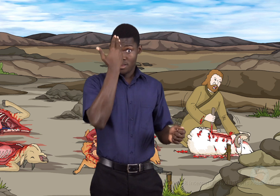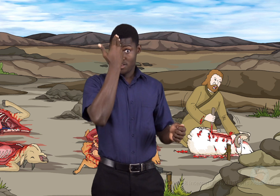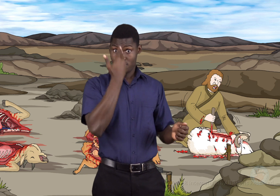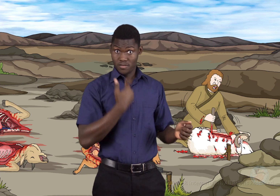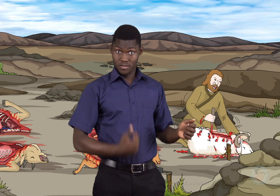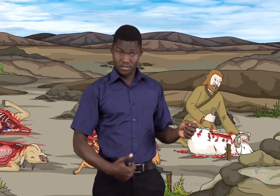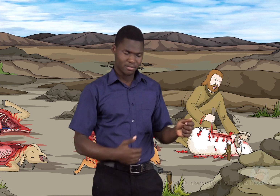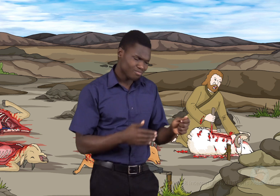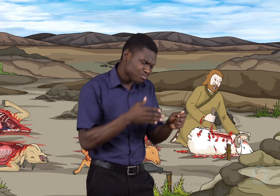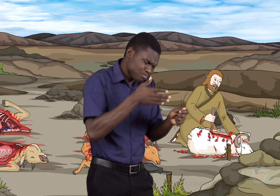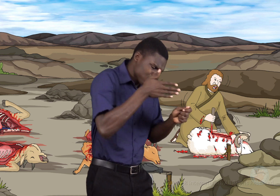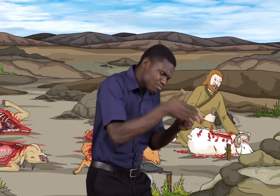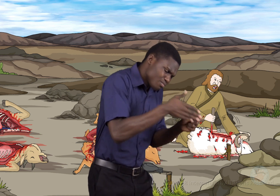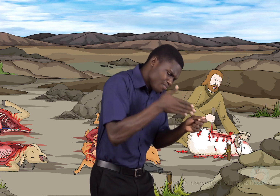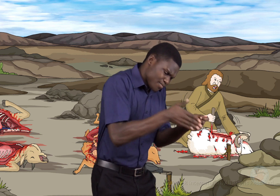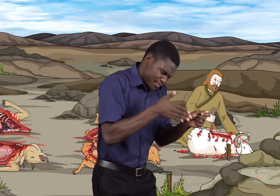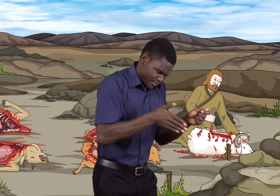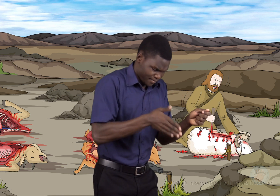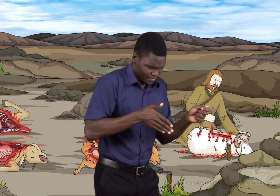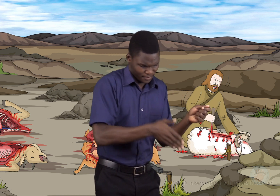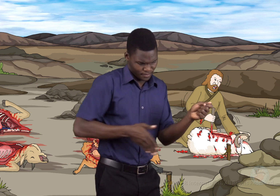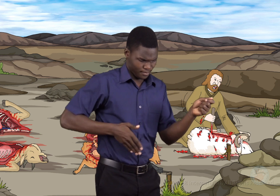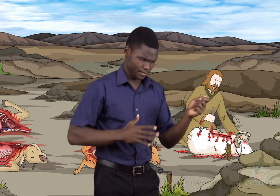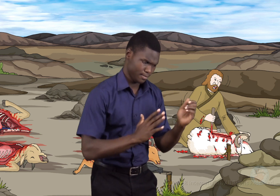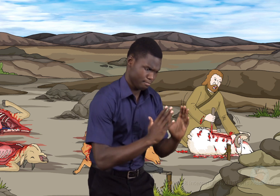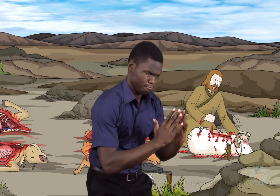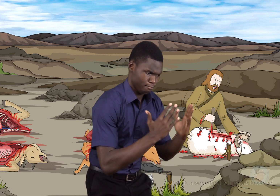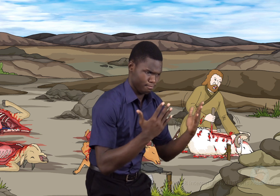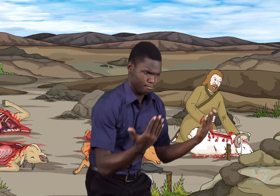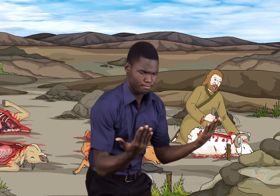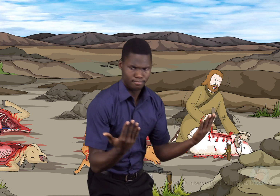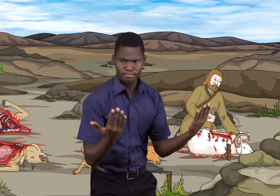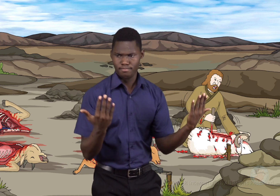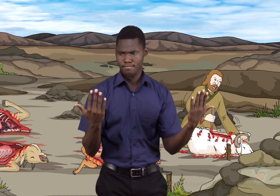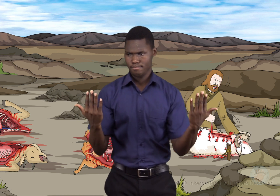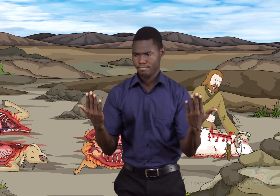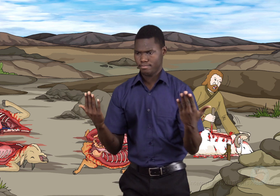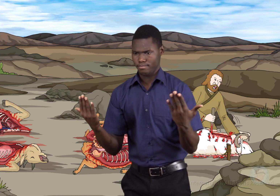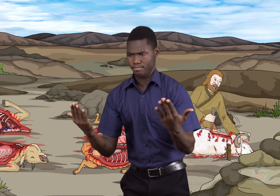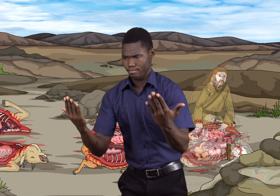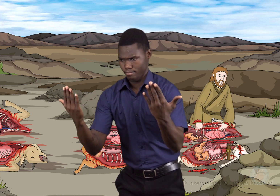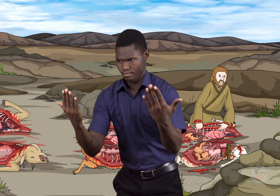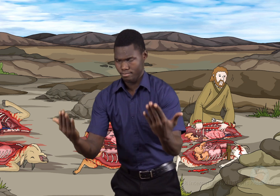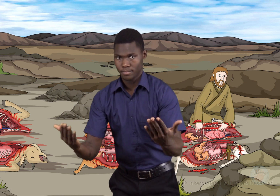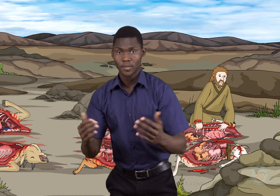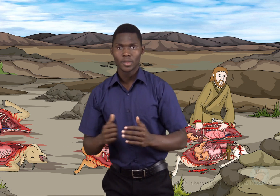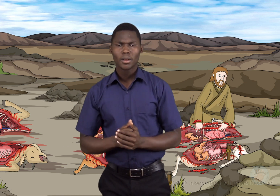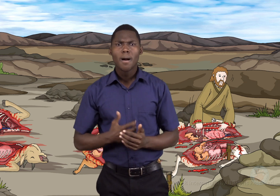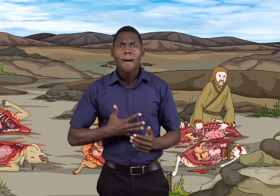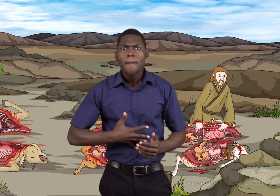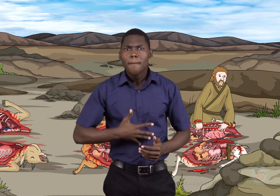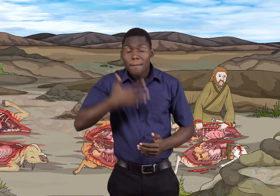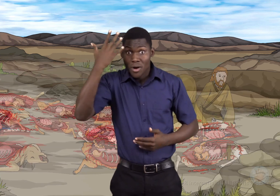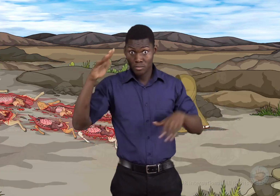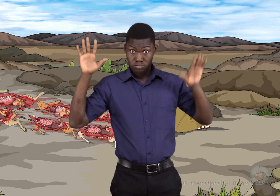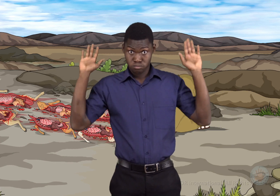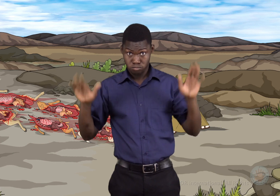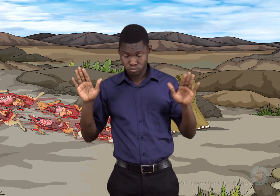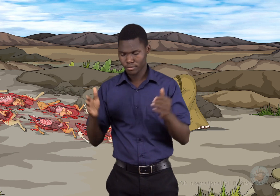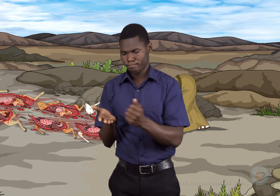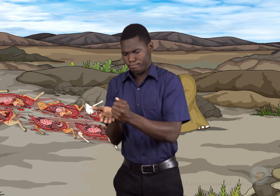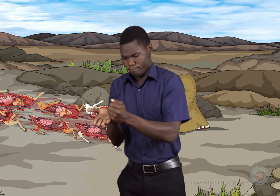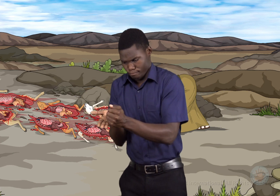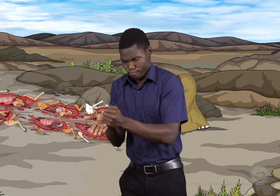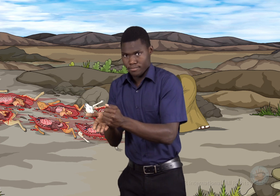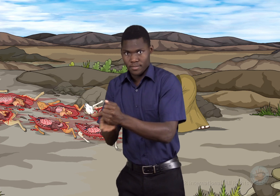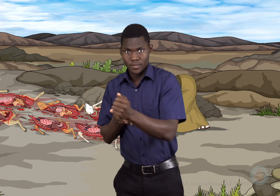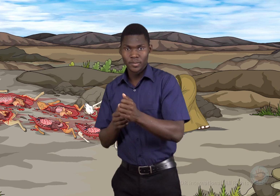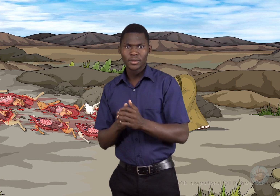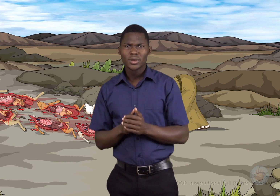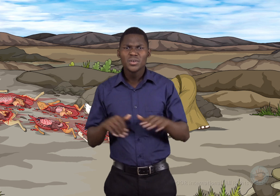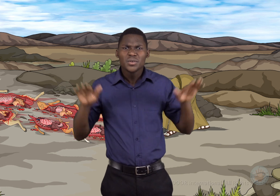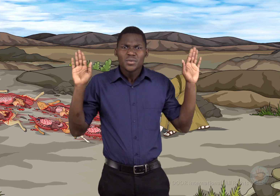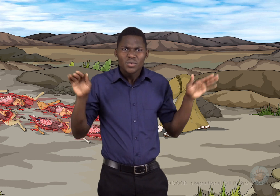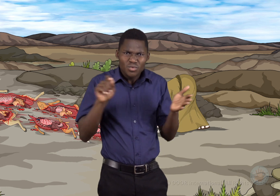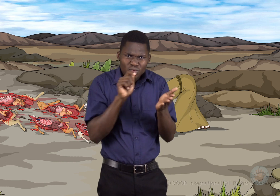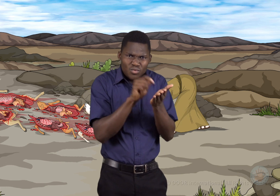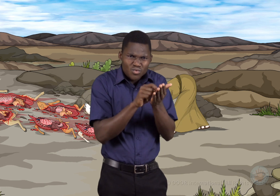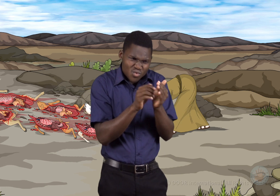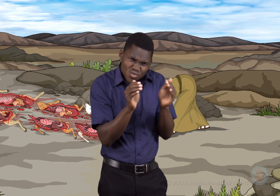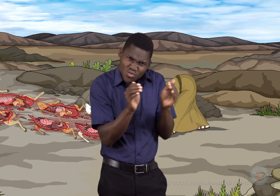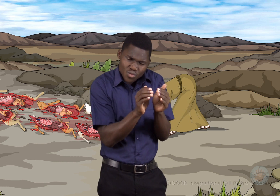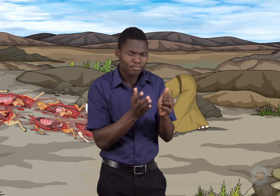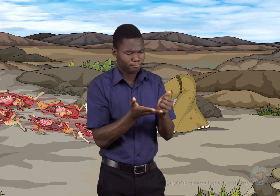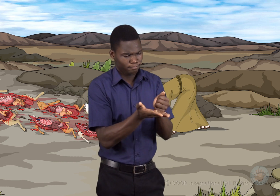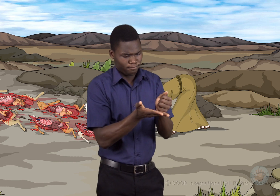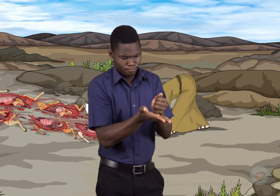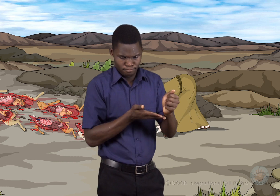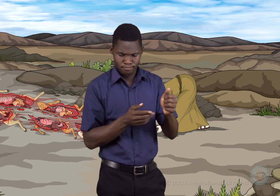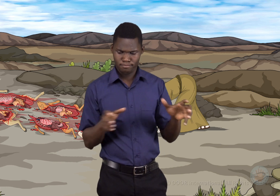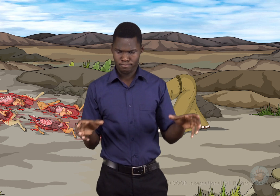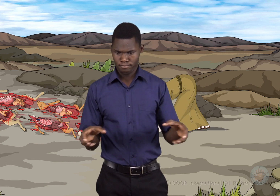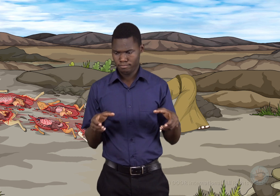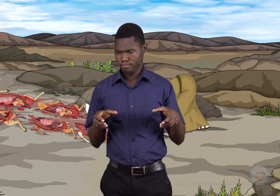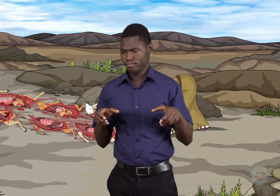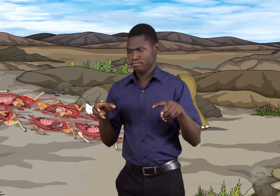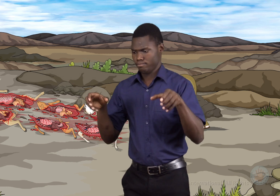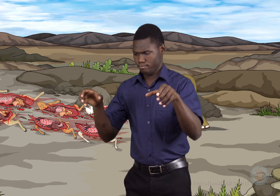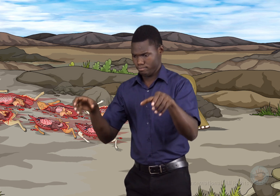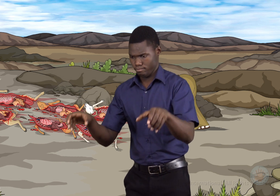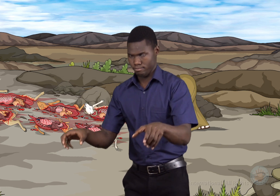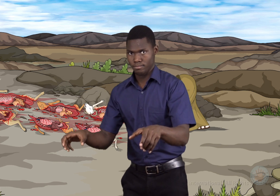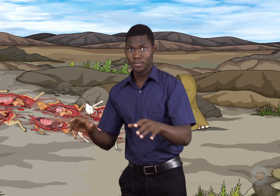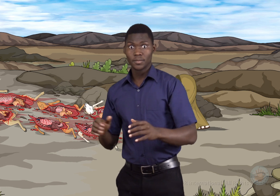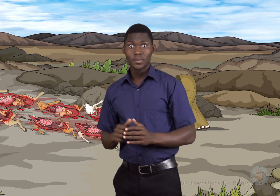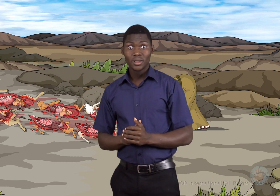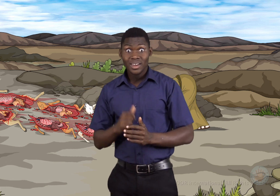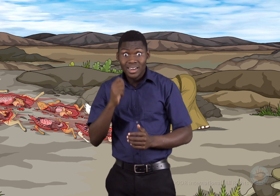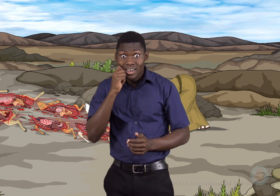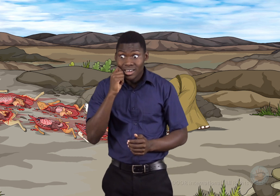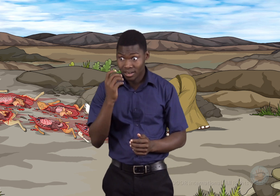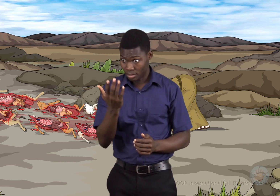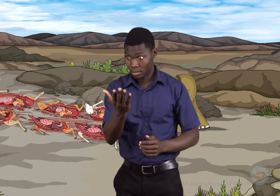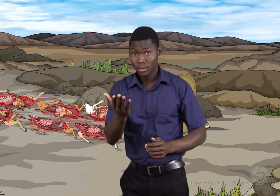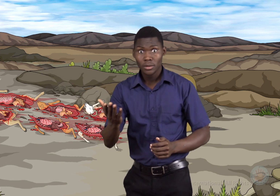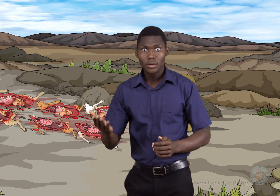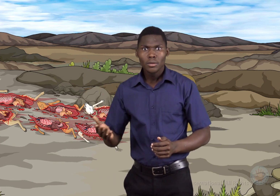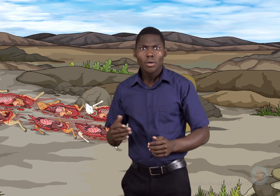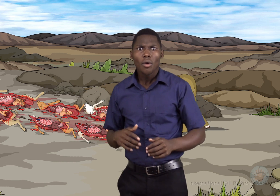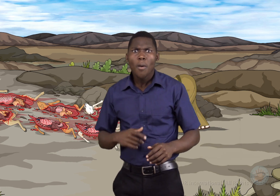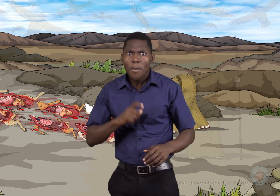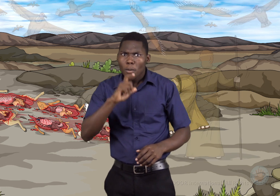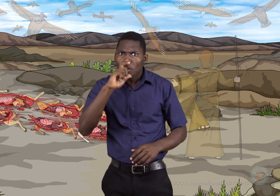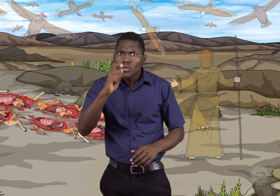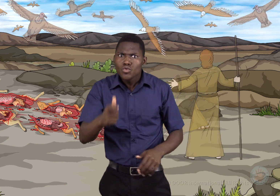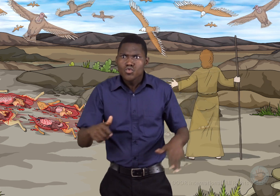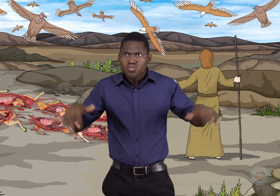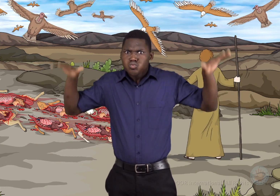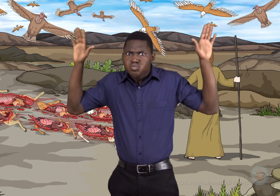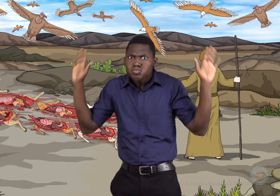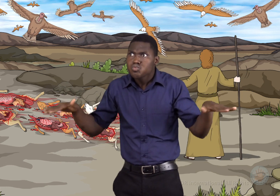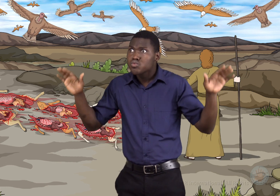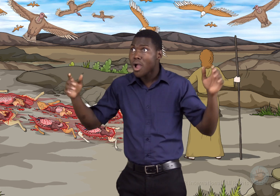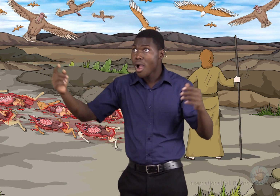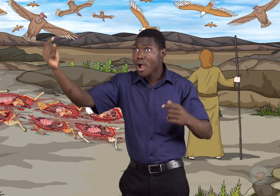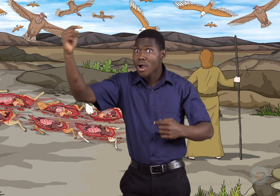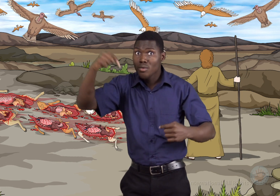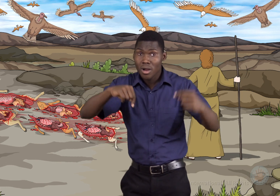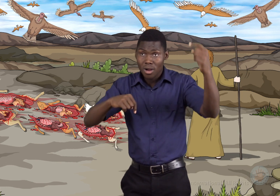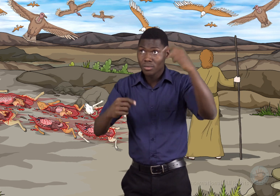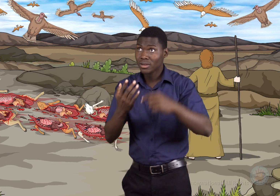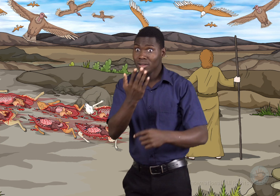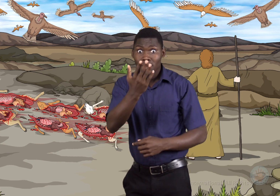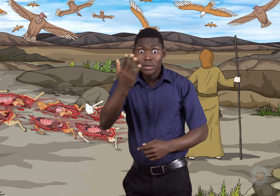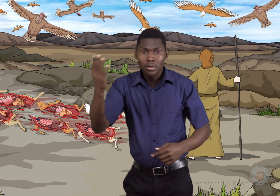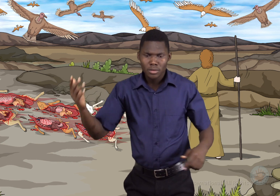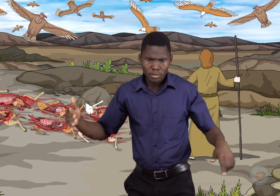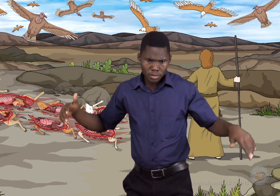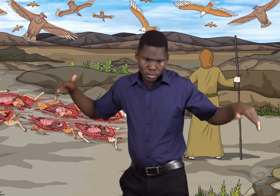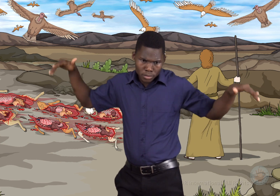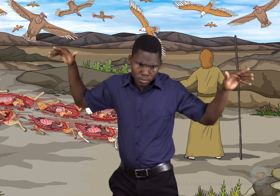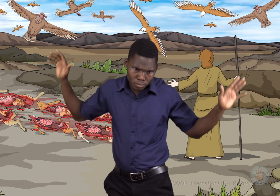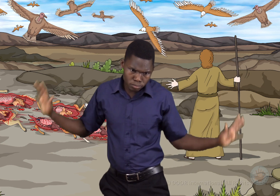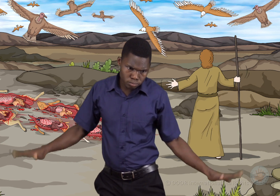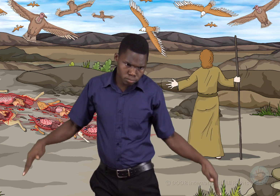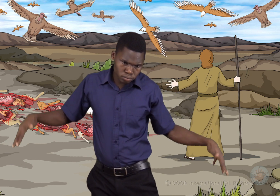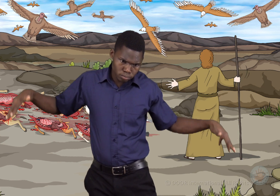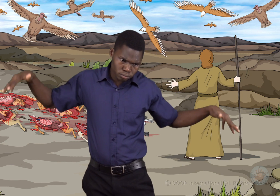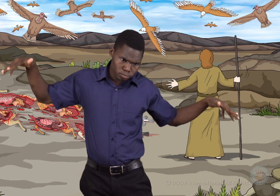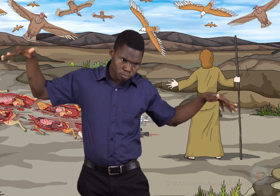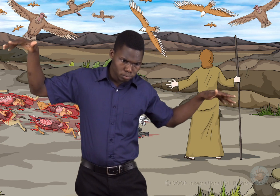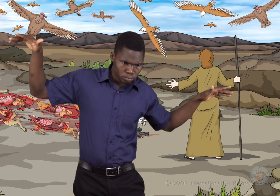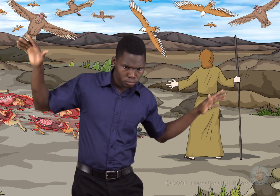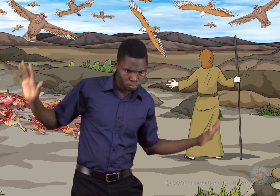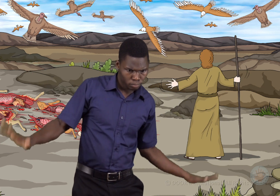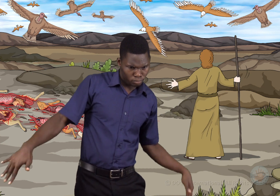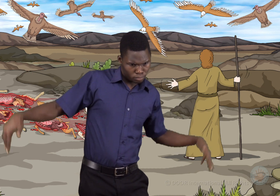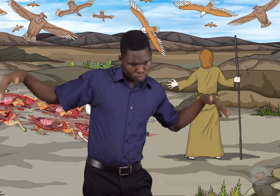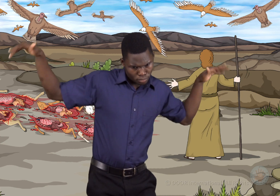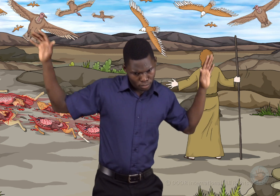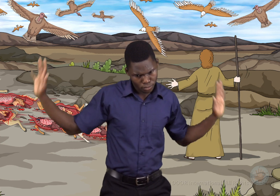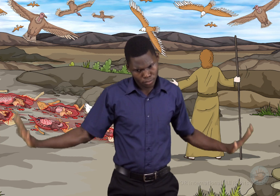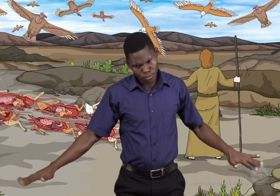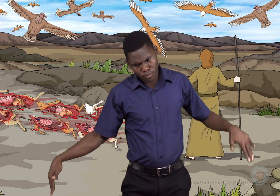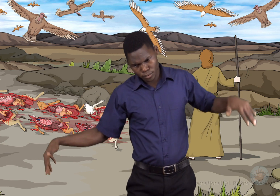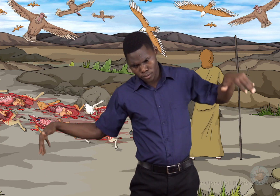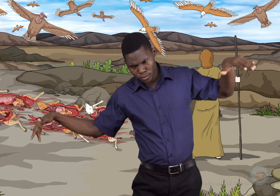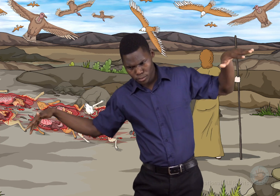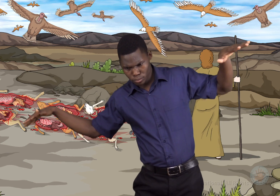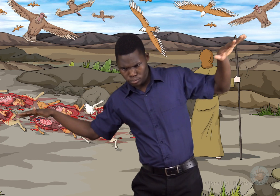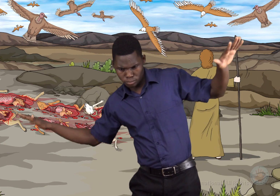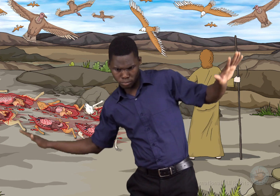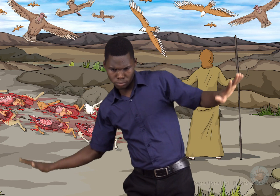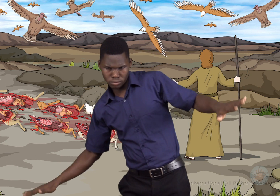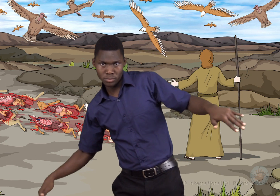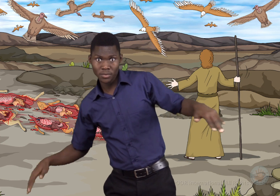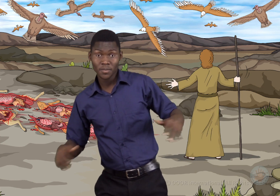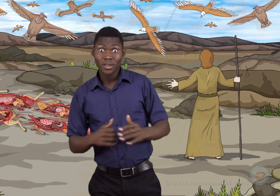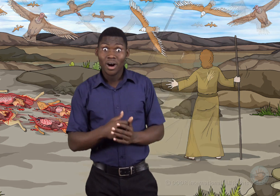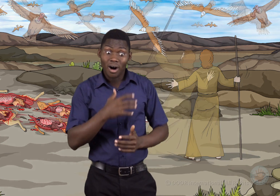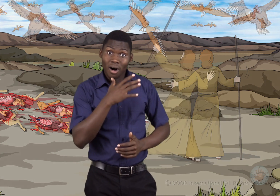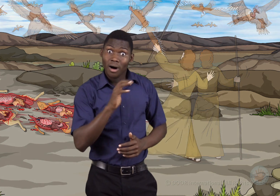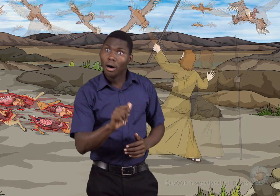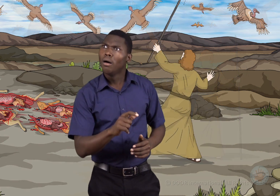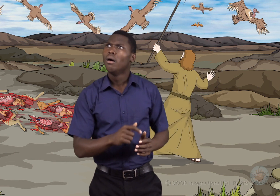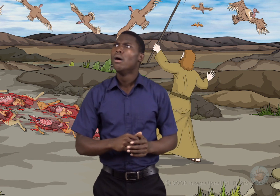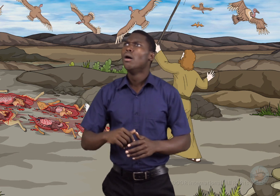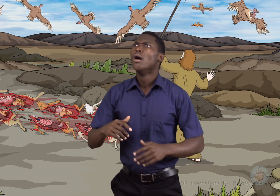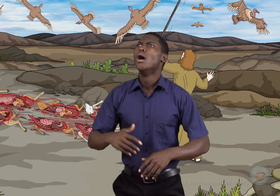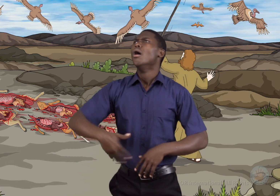And the birds of prey descended on the carcasses, but Abram drove them away.